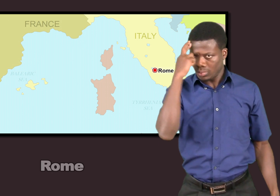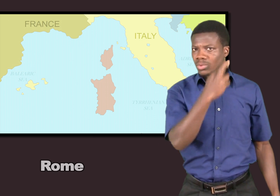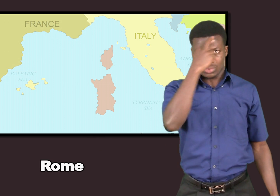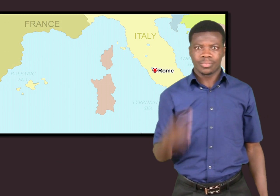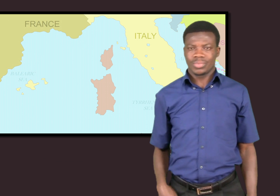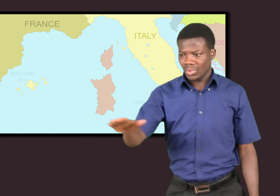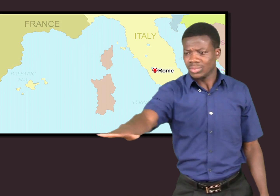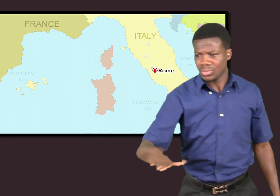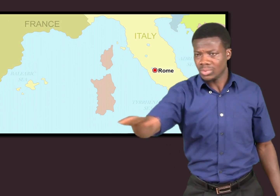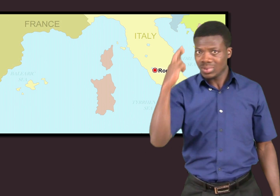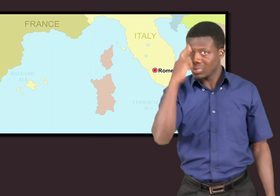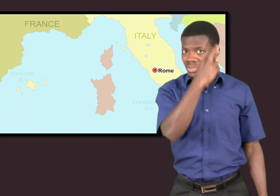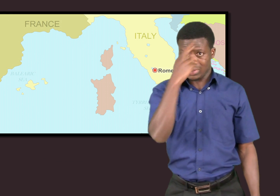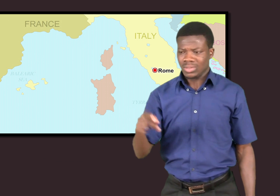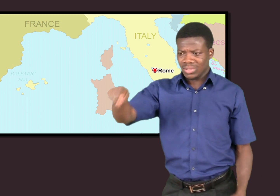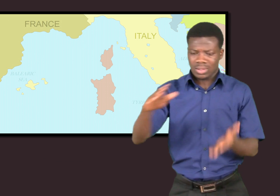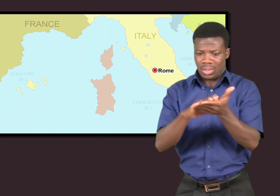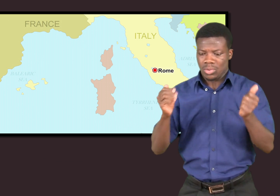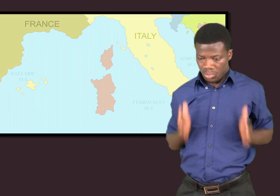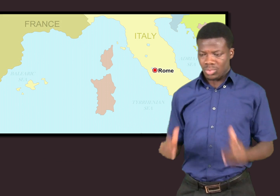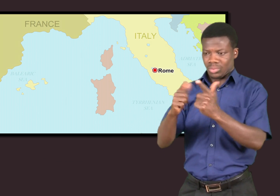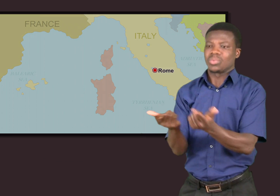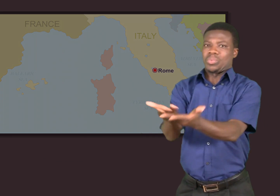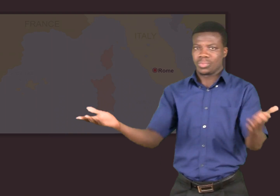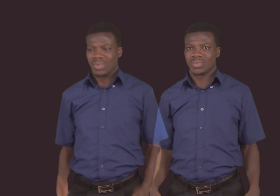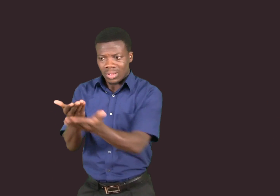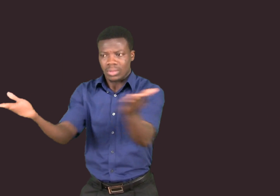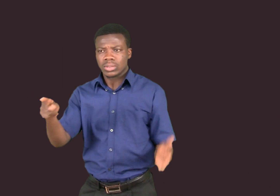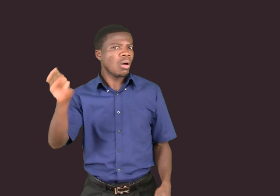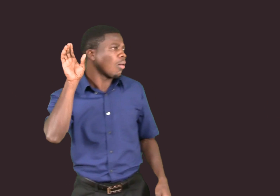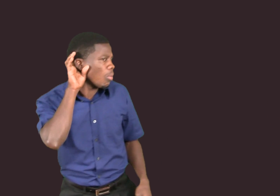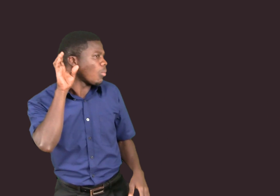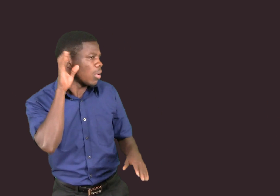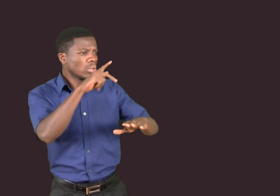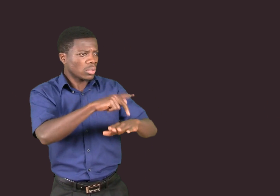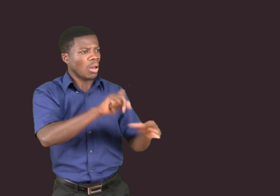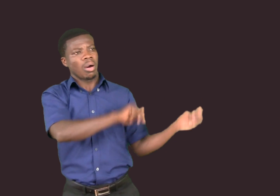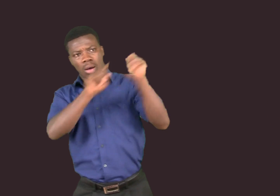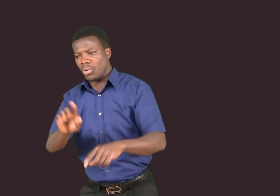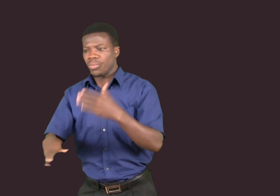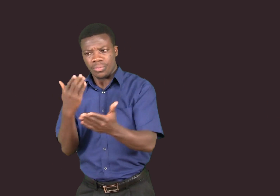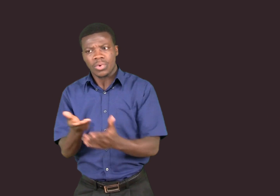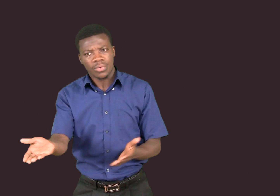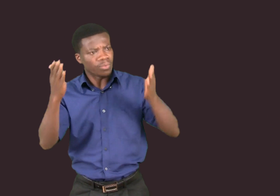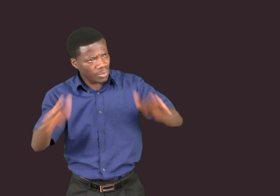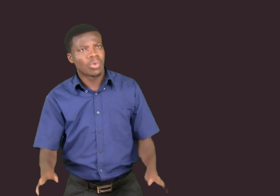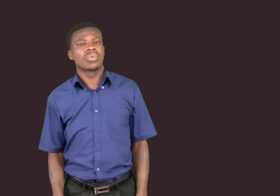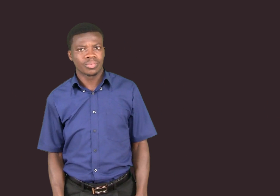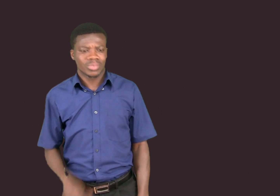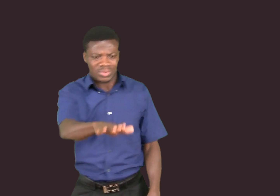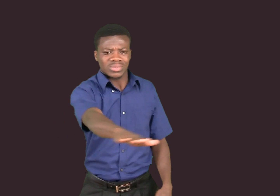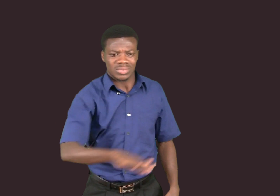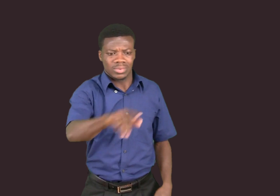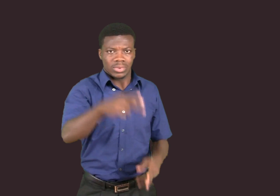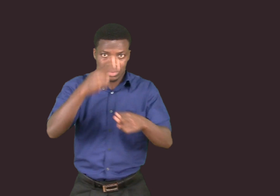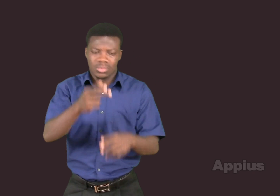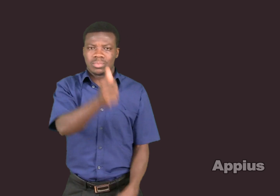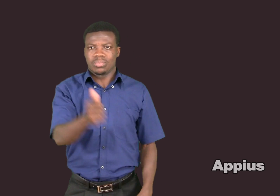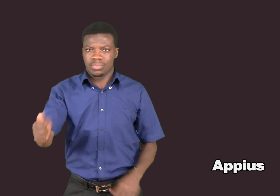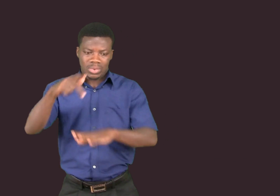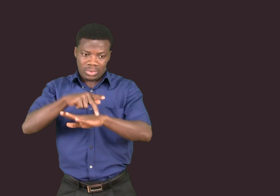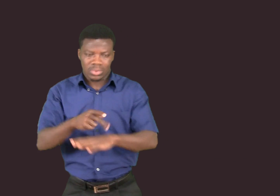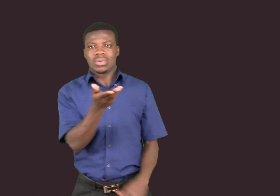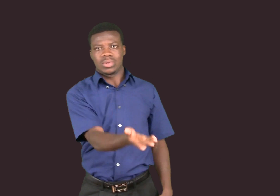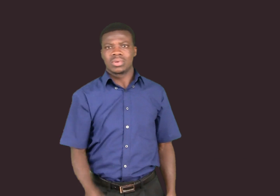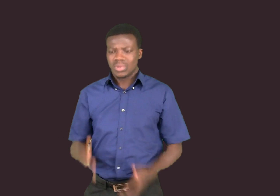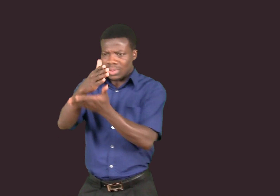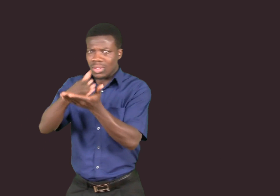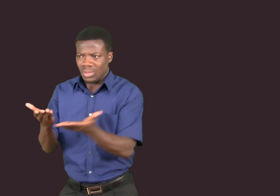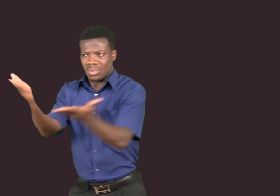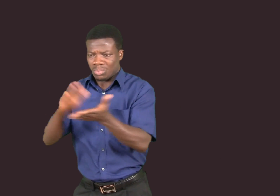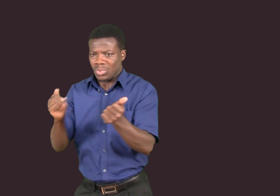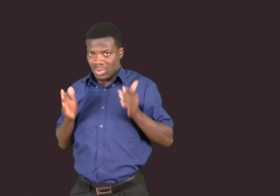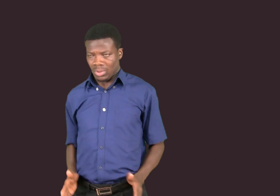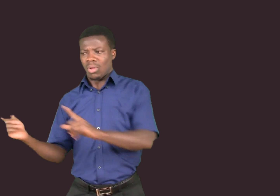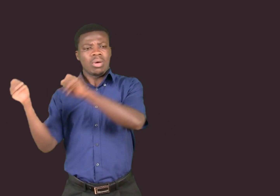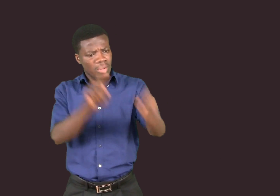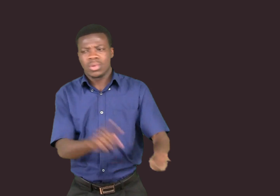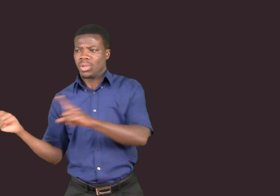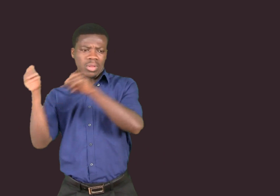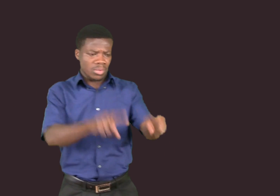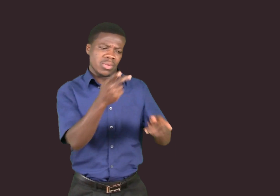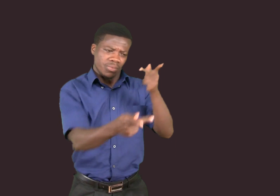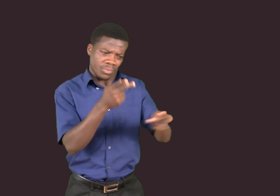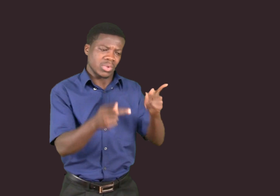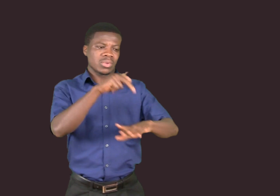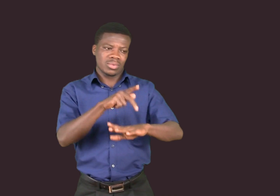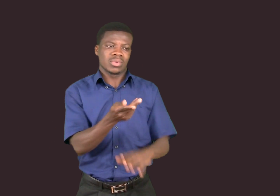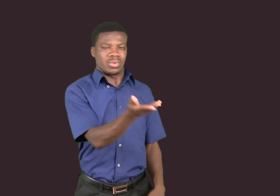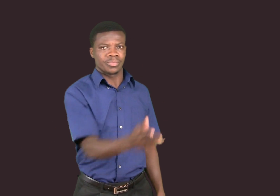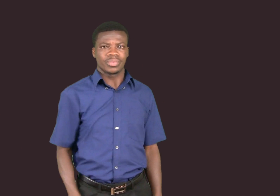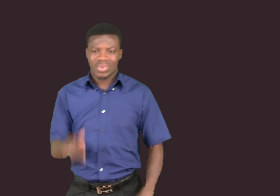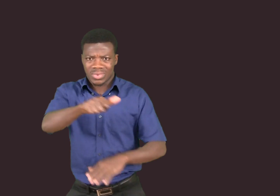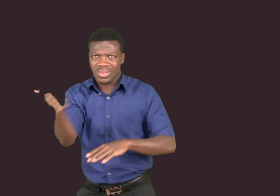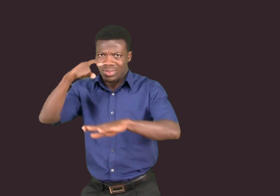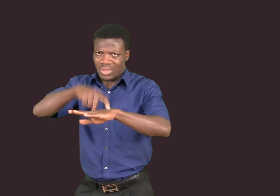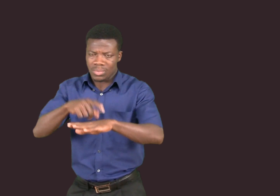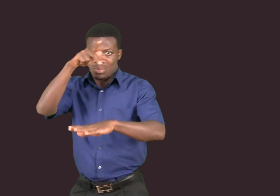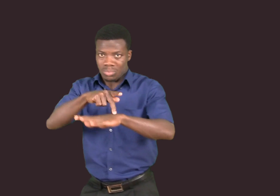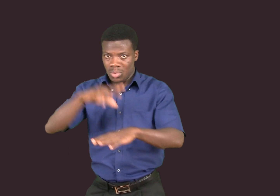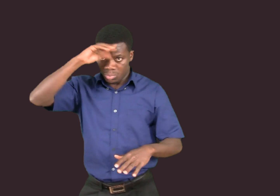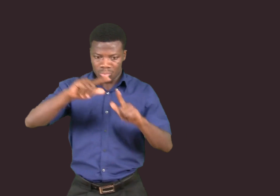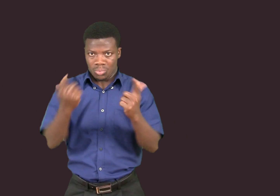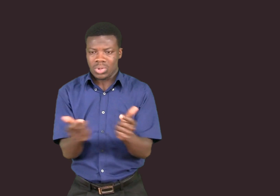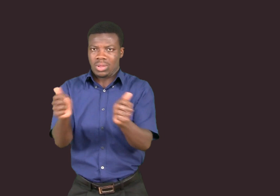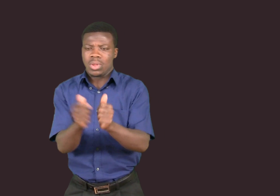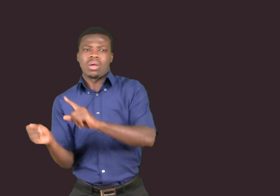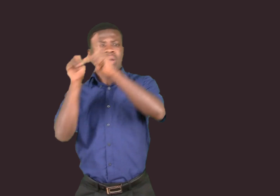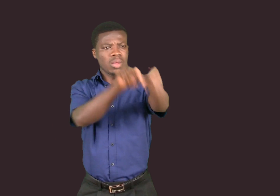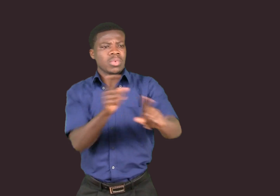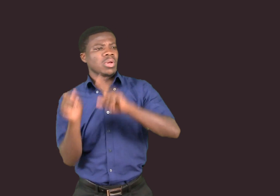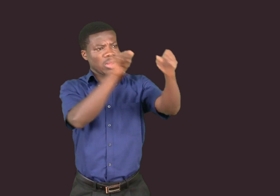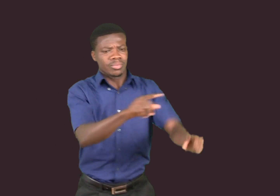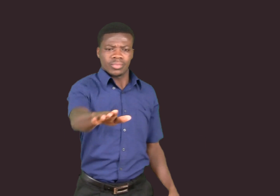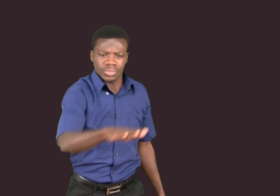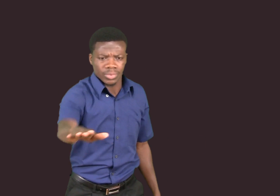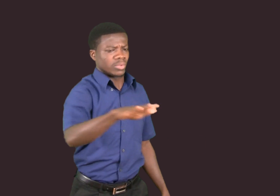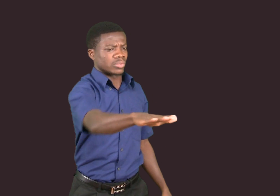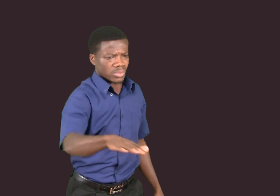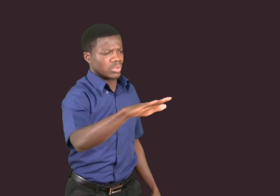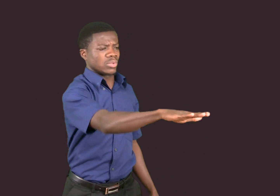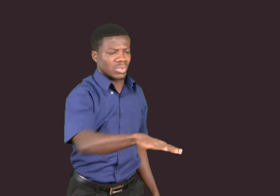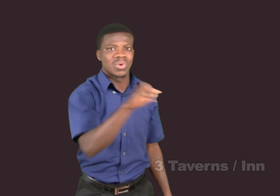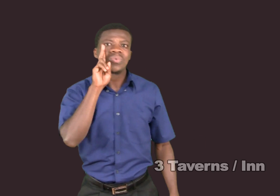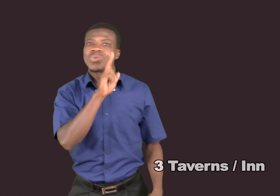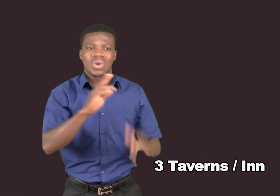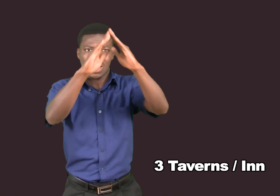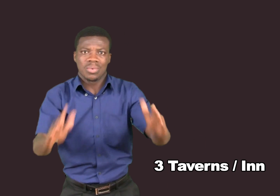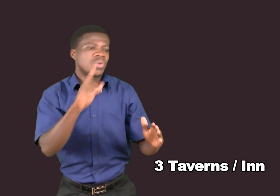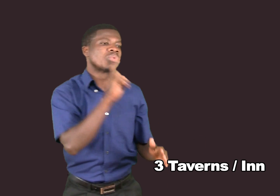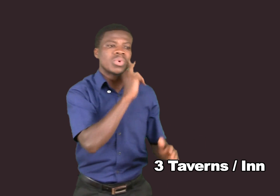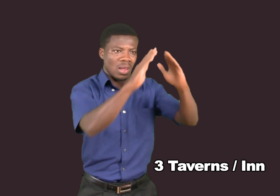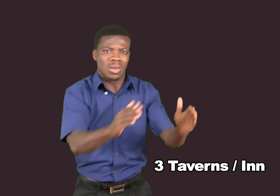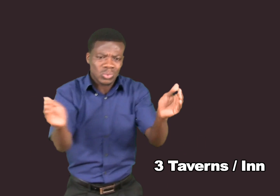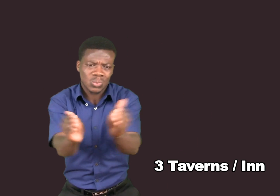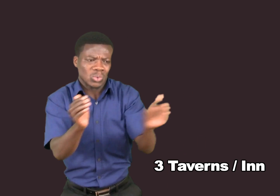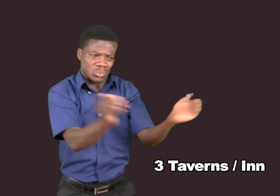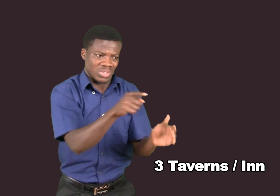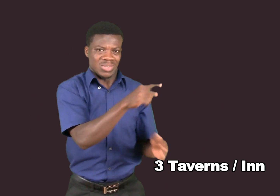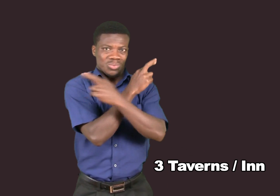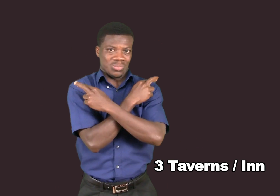The brothers there had heard about us and traveled as far as the Forum of Appius and the Three Taverns to meet us.